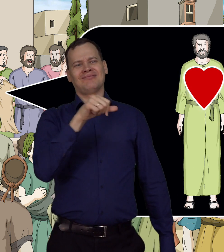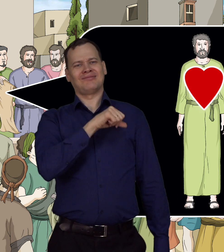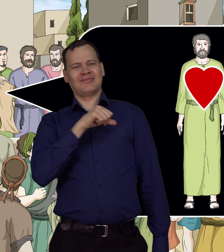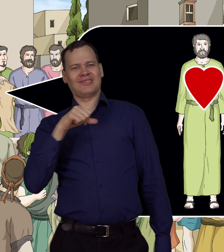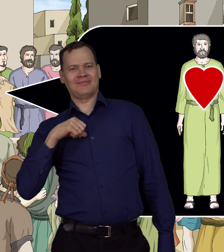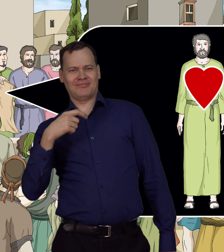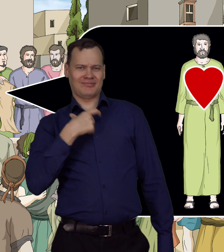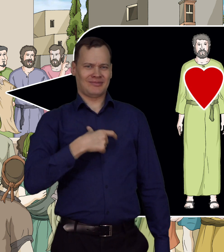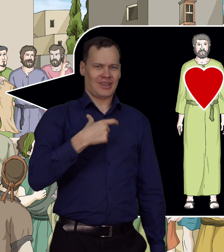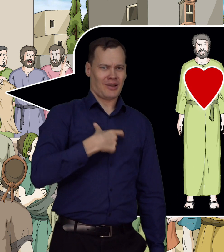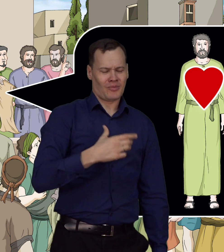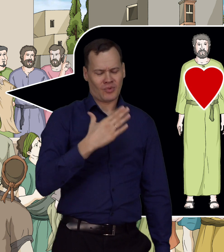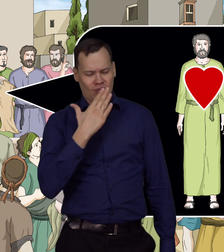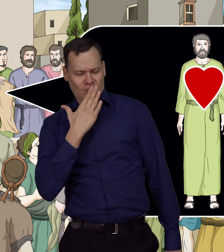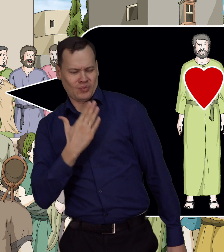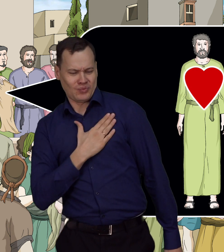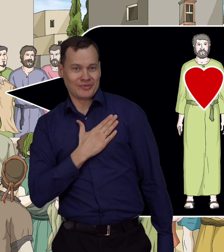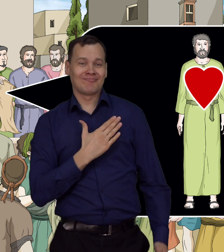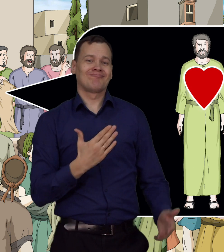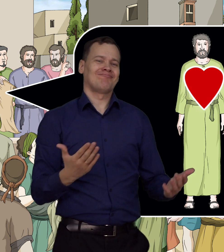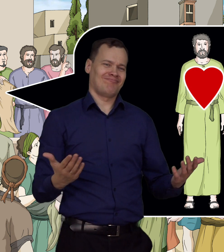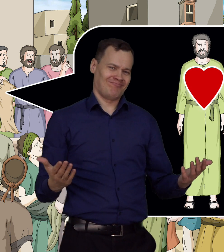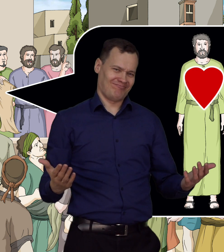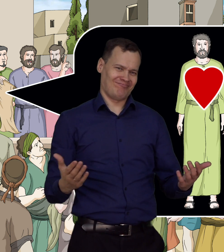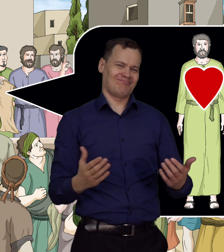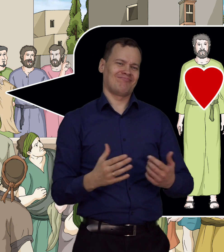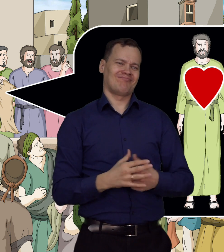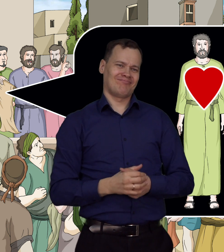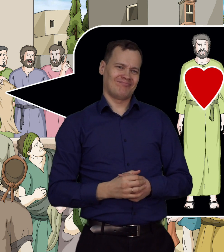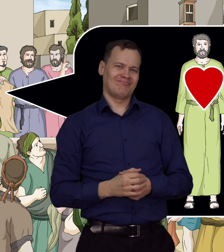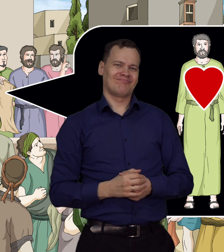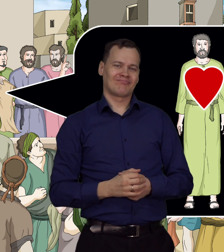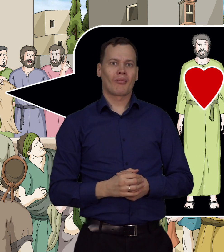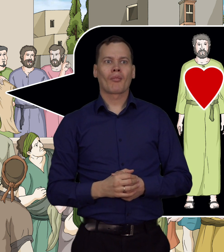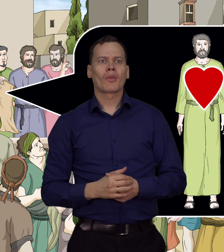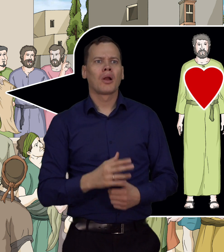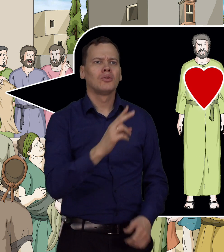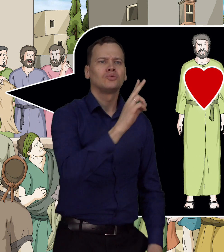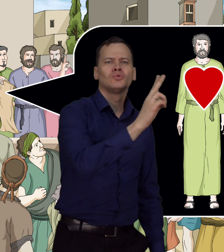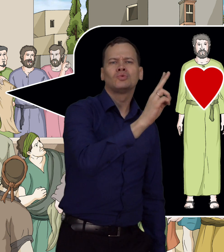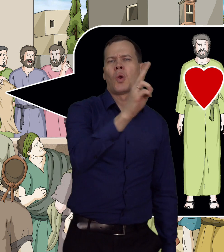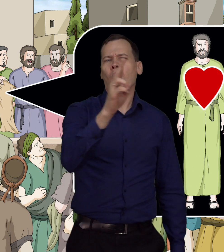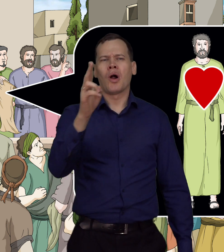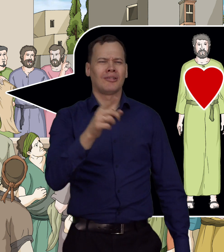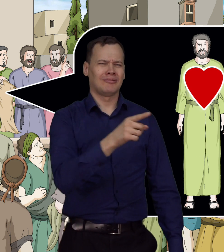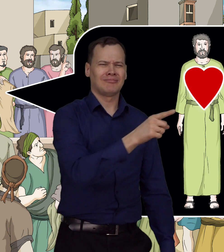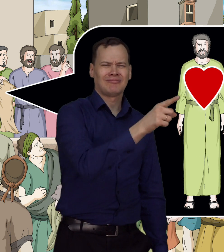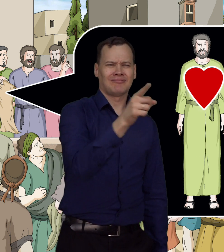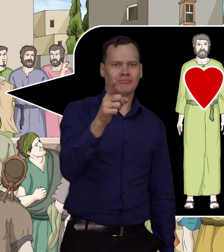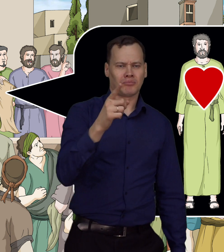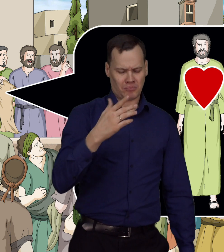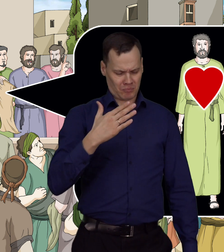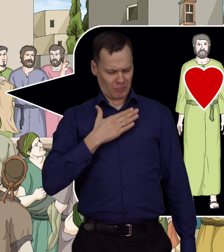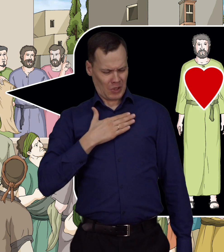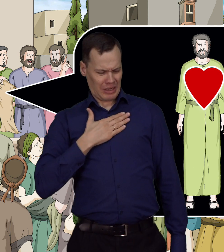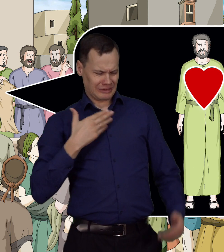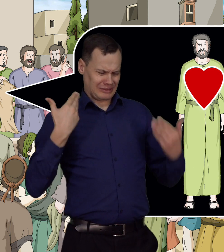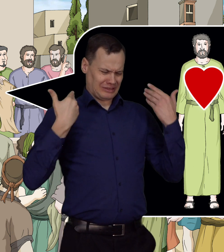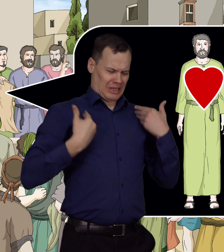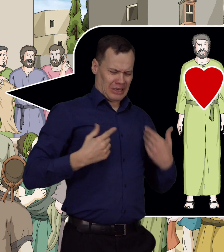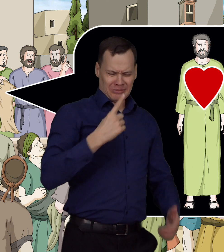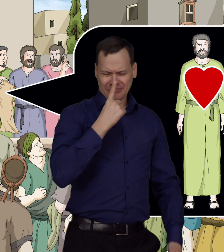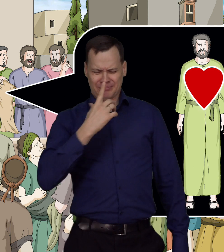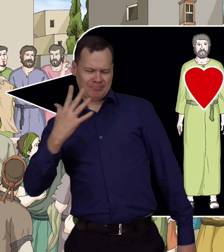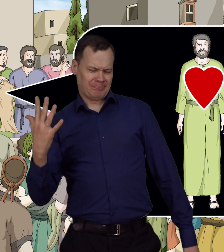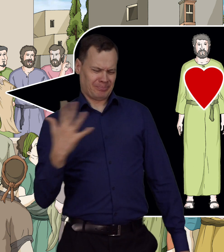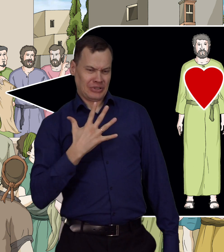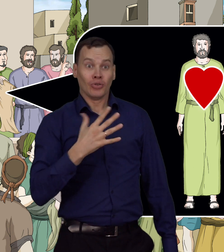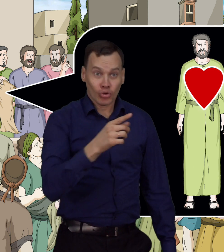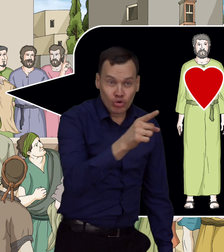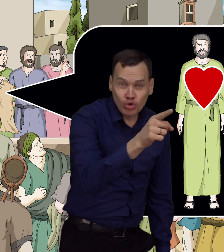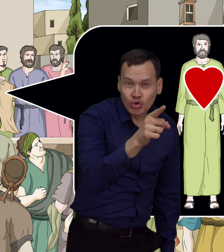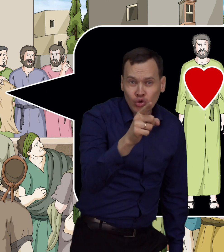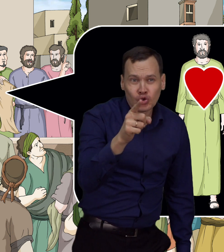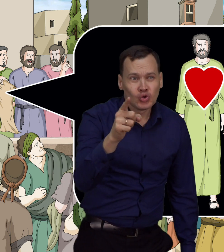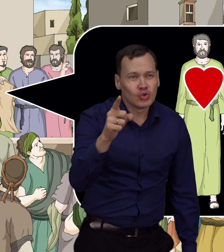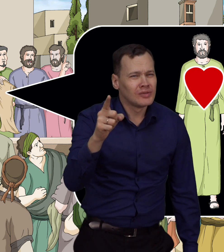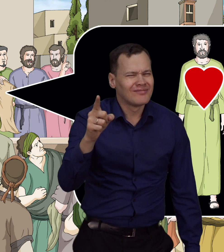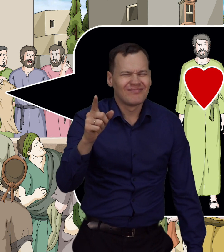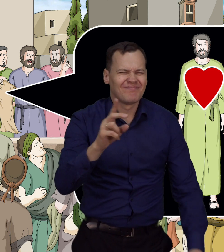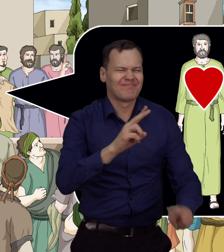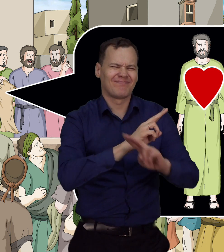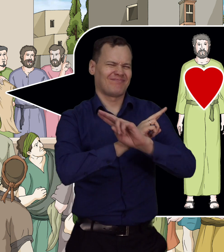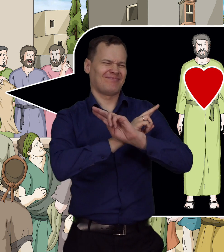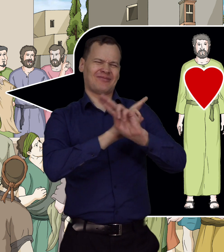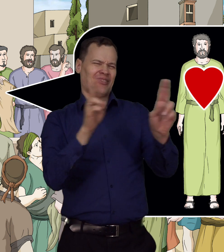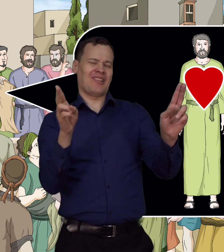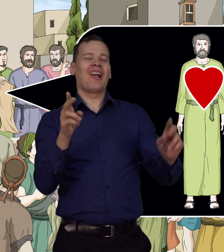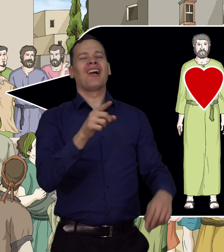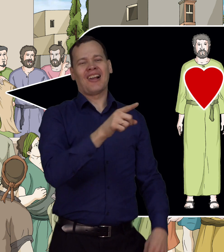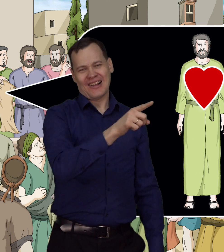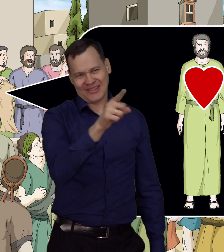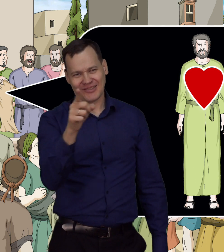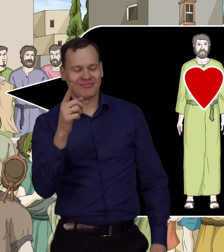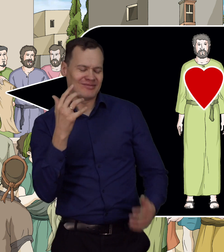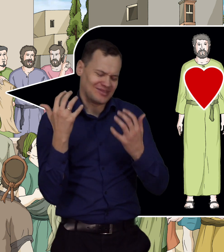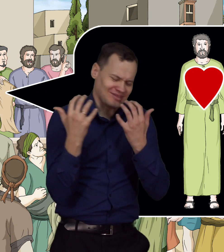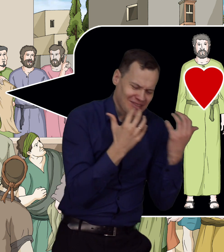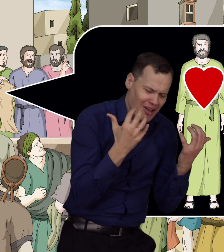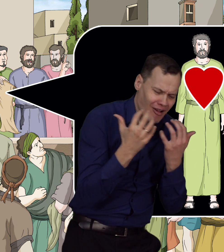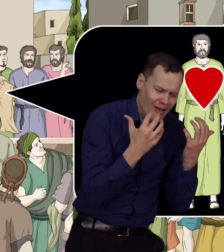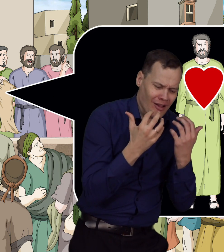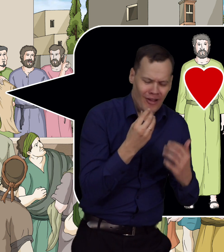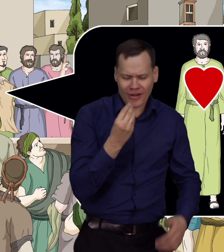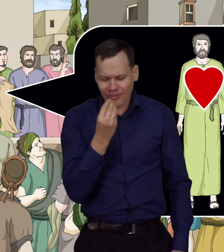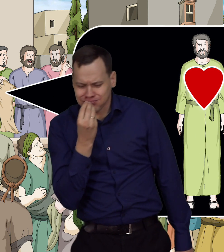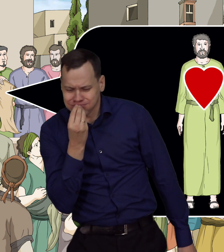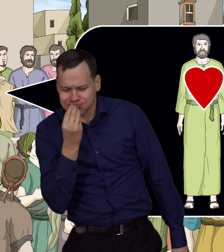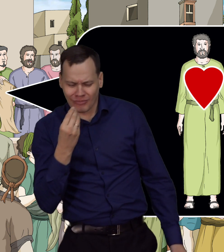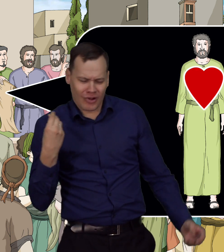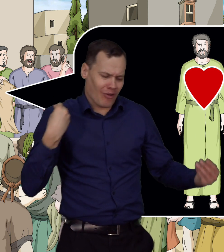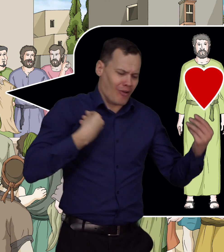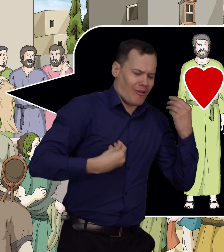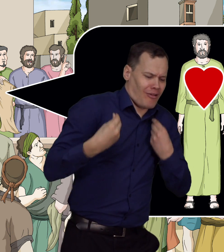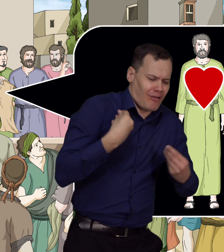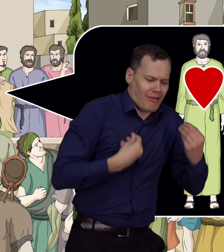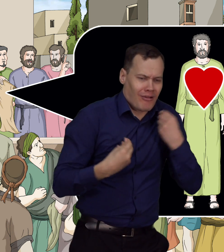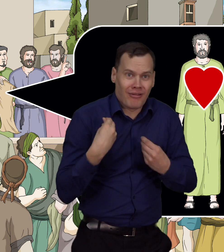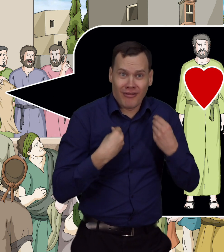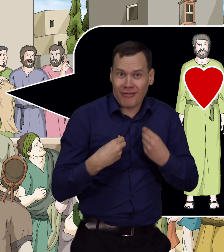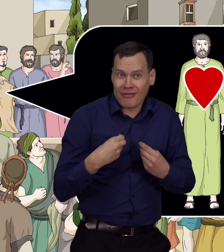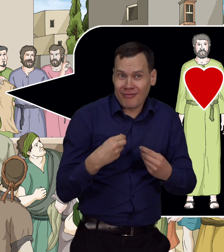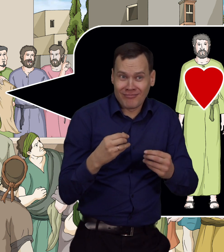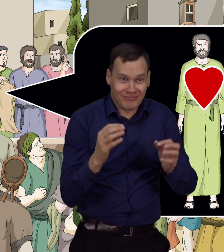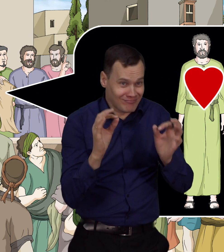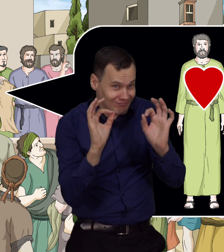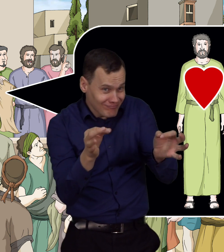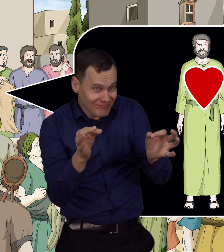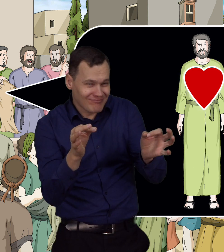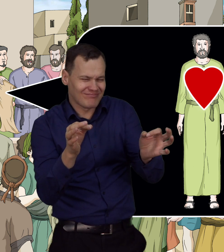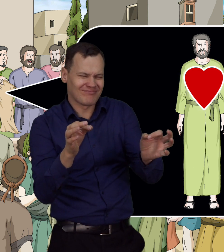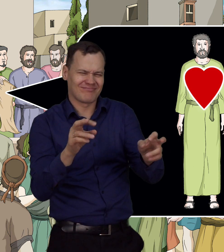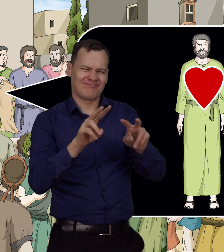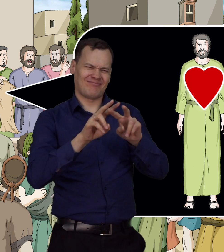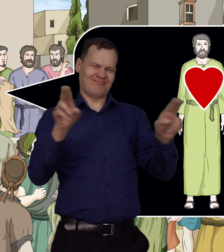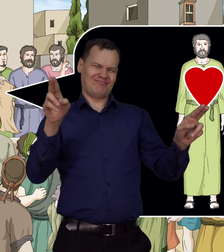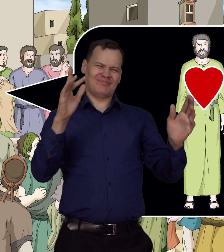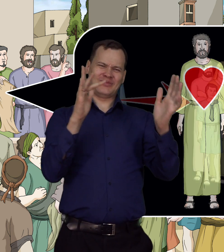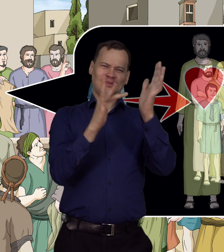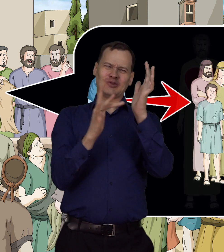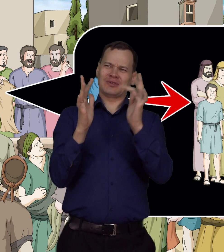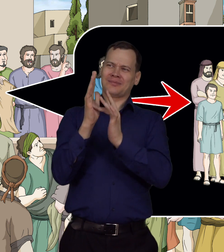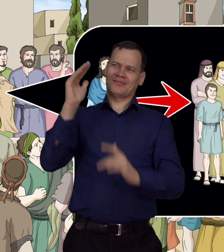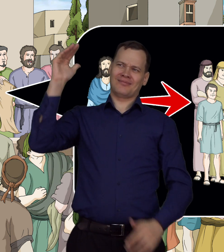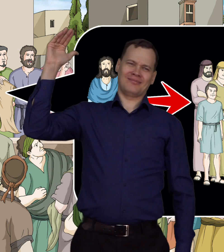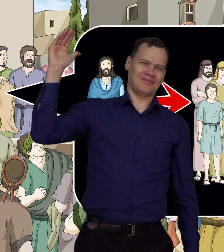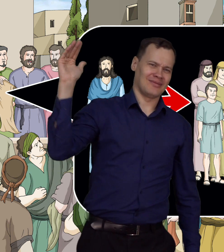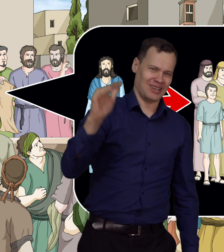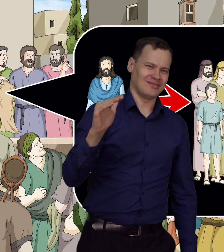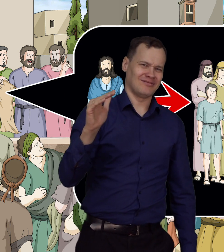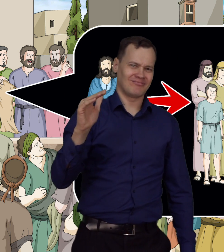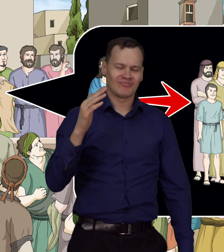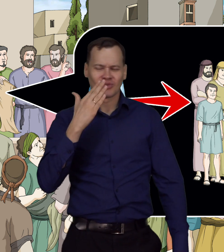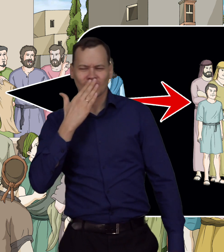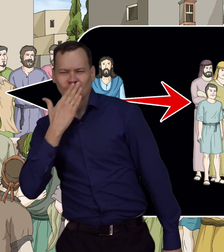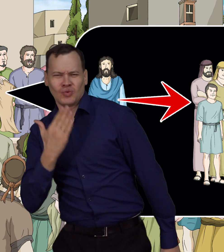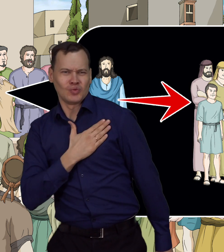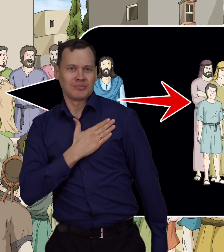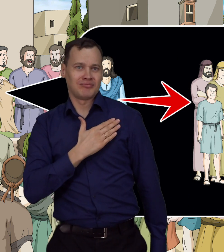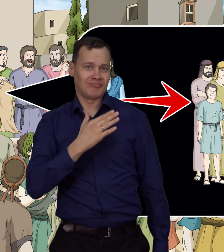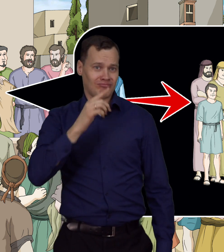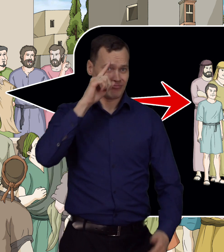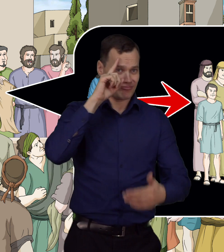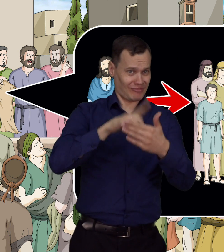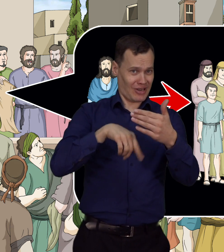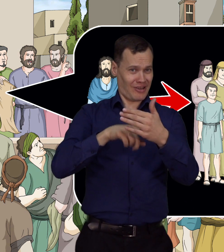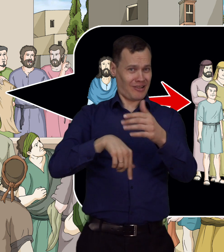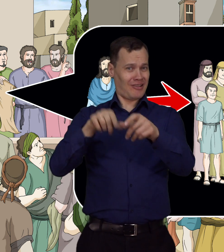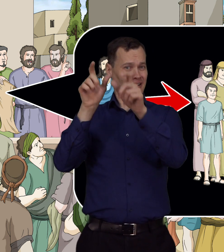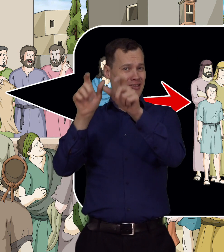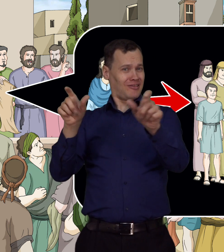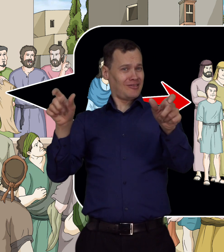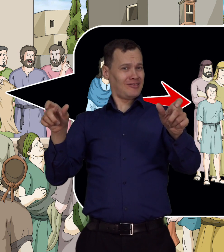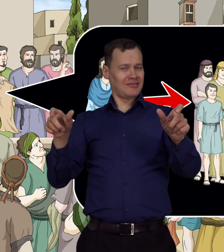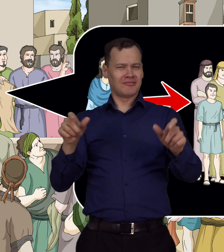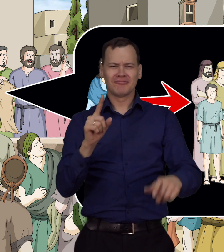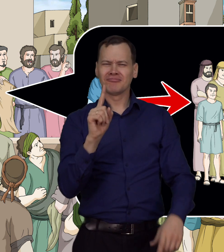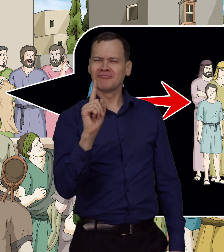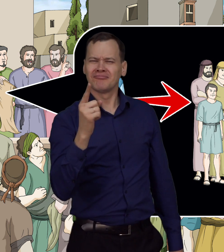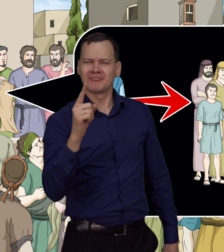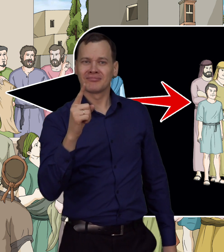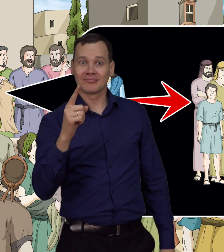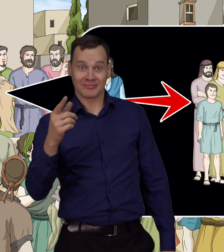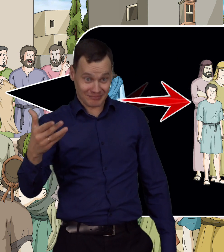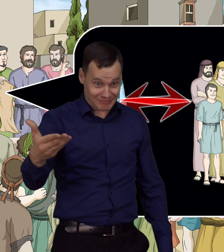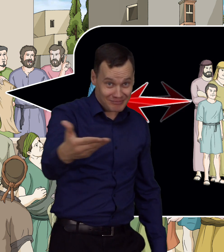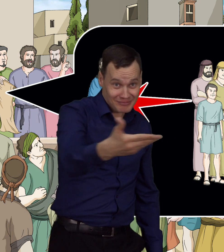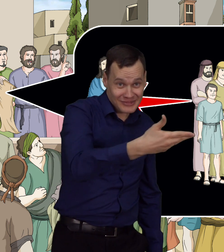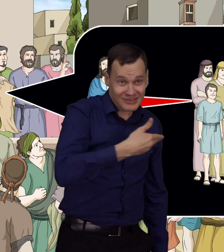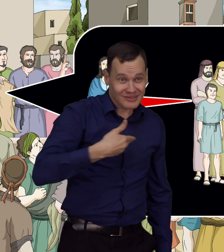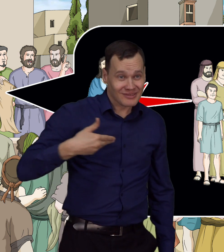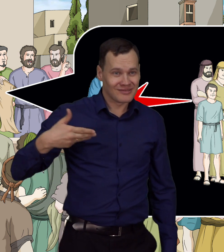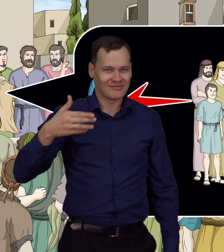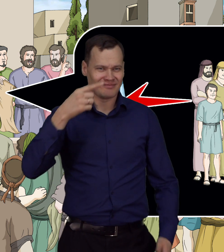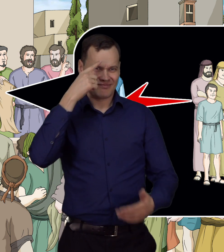Indeed, no one ever hated his own body, but he nourishes and cherishes it, just as Christ does the church.